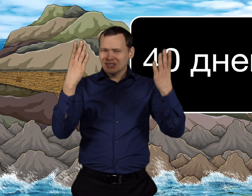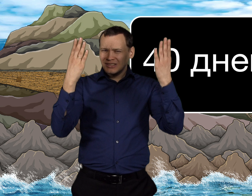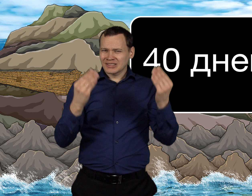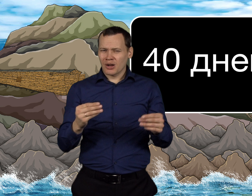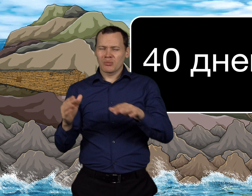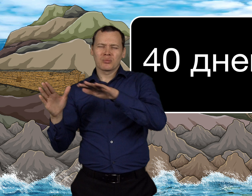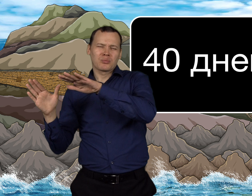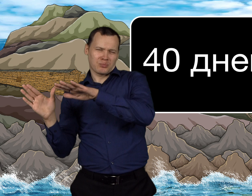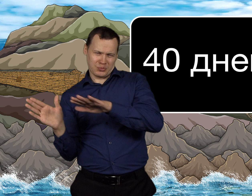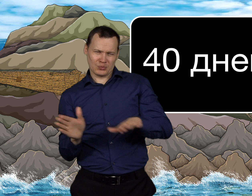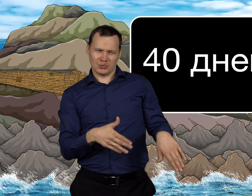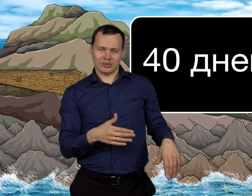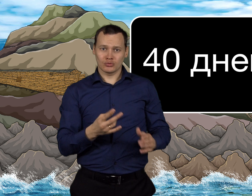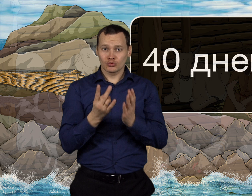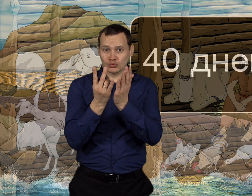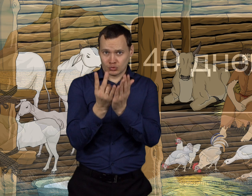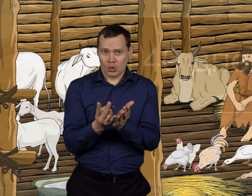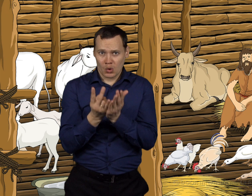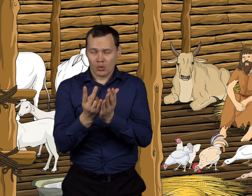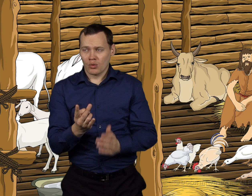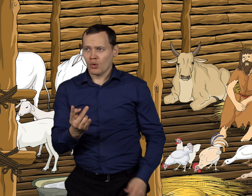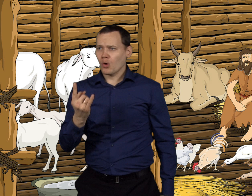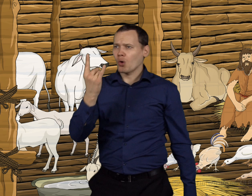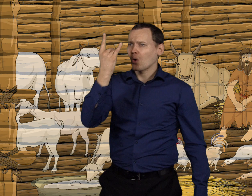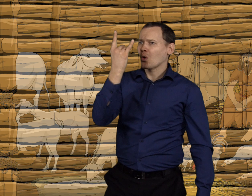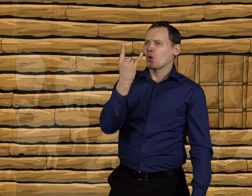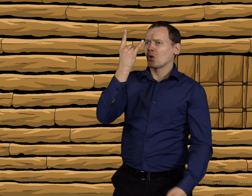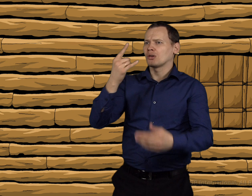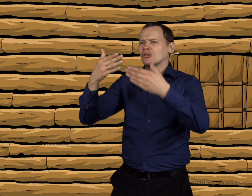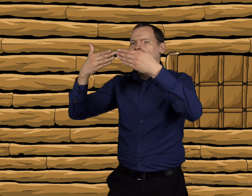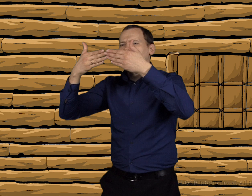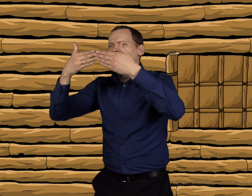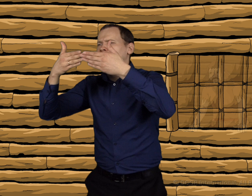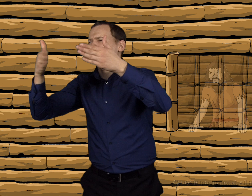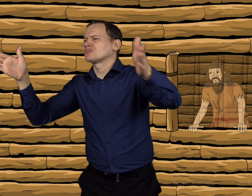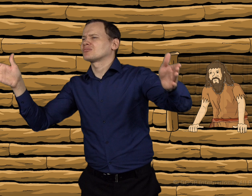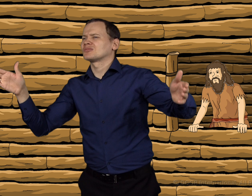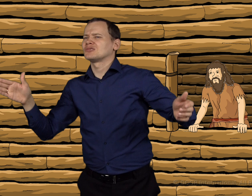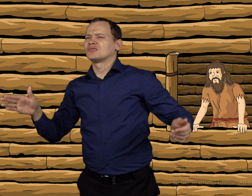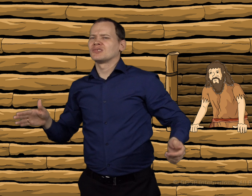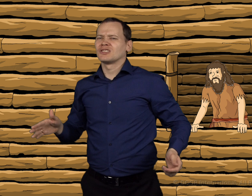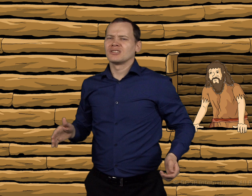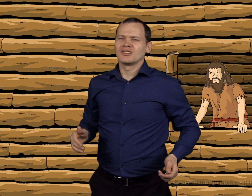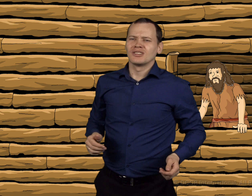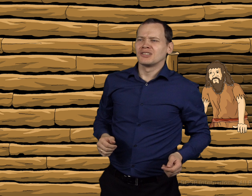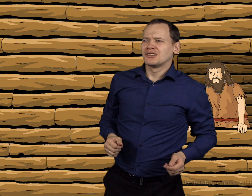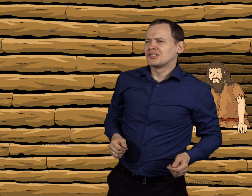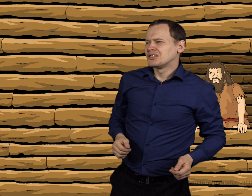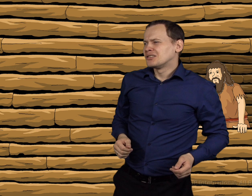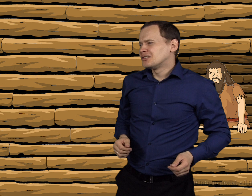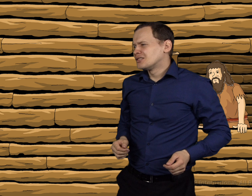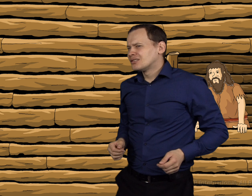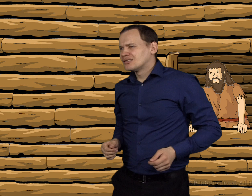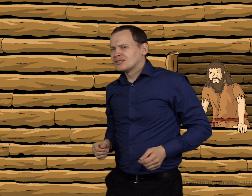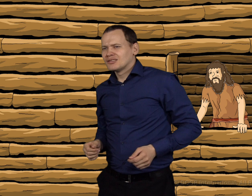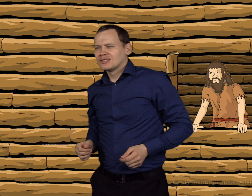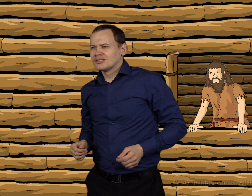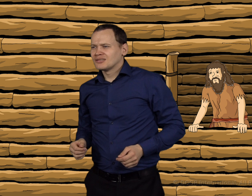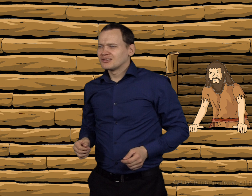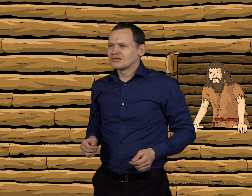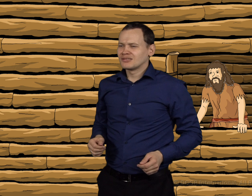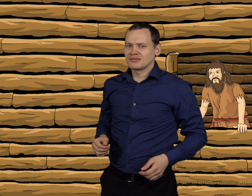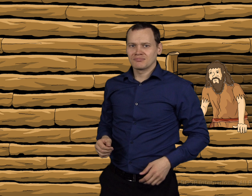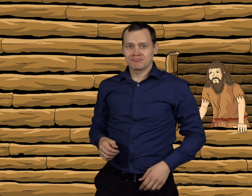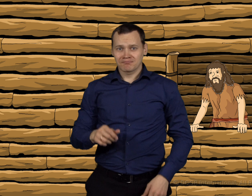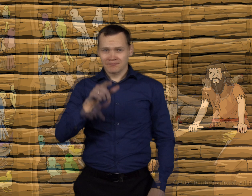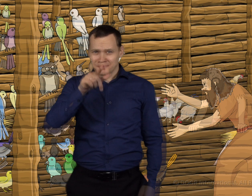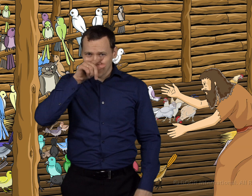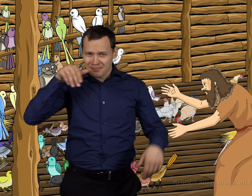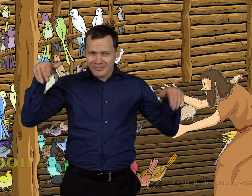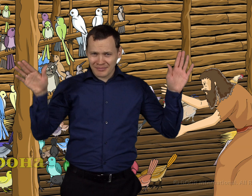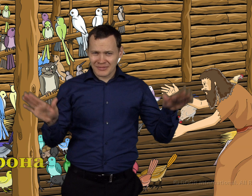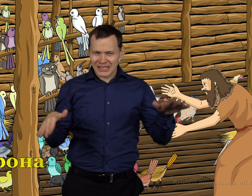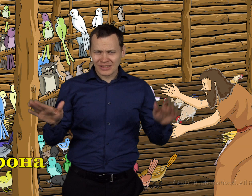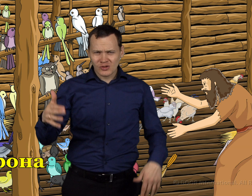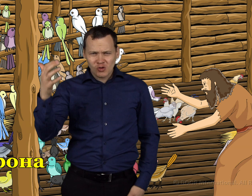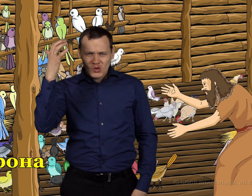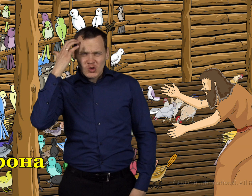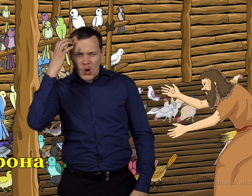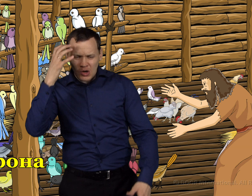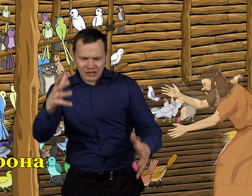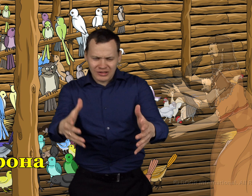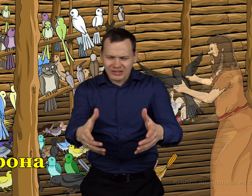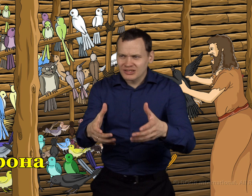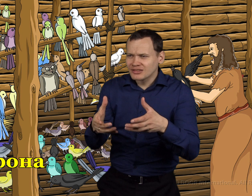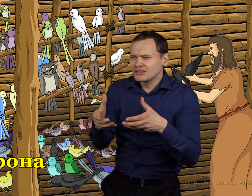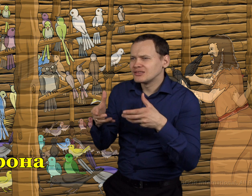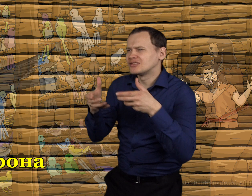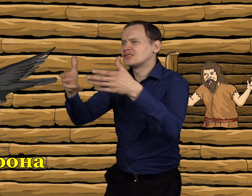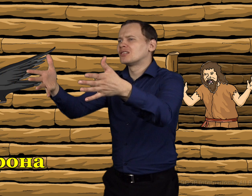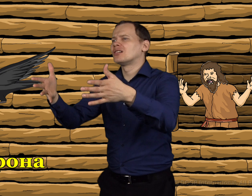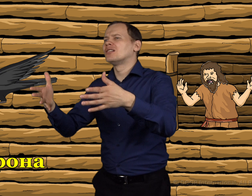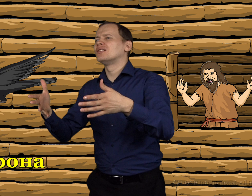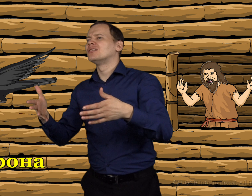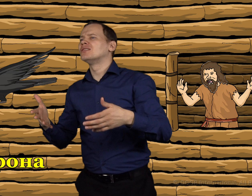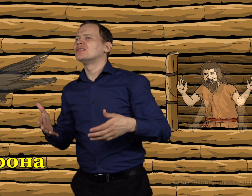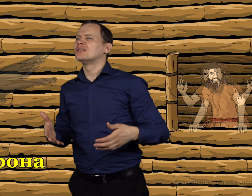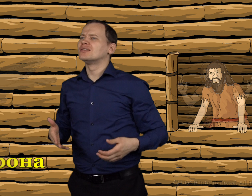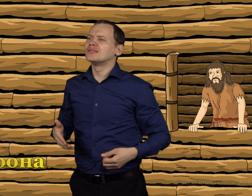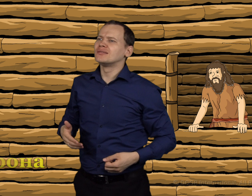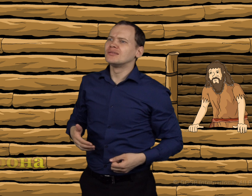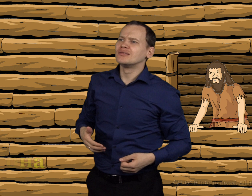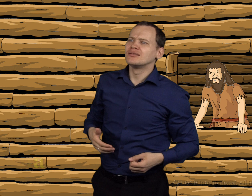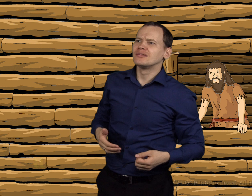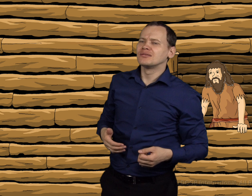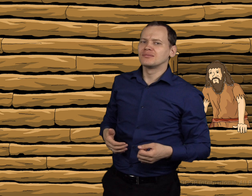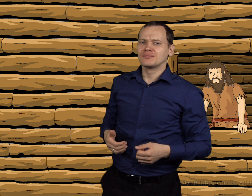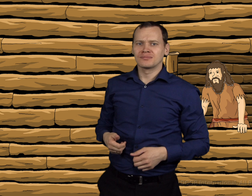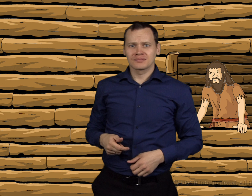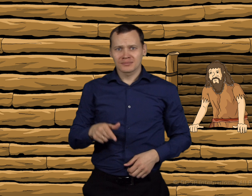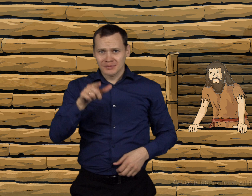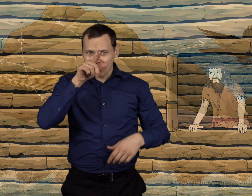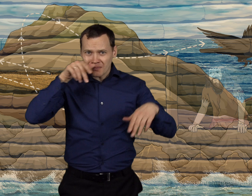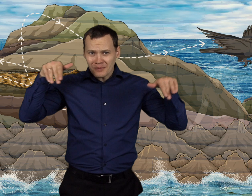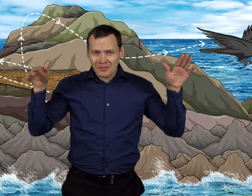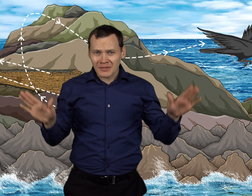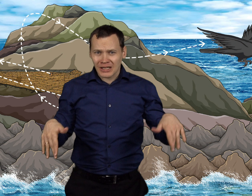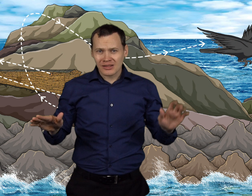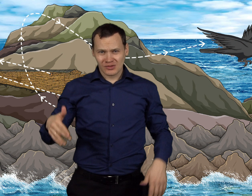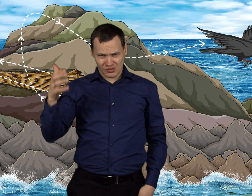After forty days Noah opened the window he had made in the ark and sent out a raven.